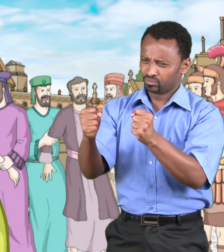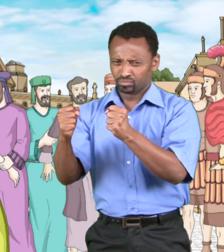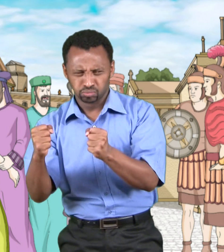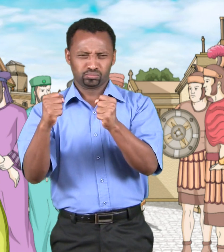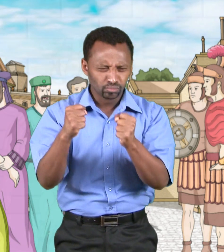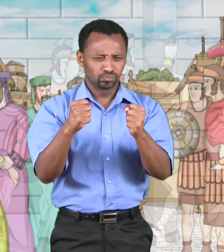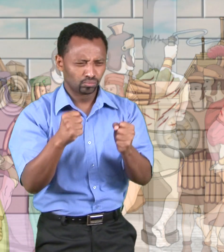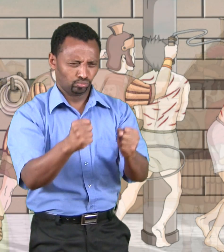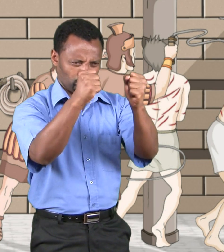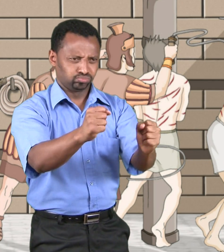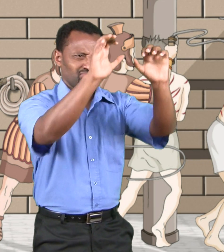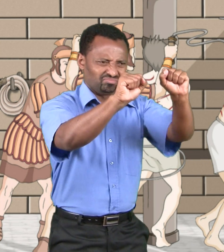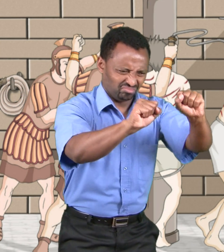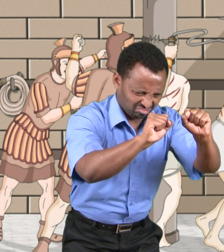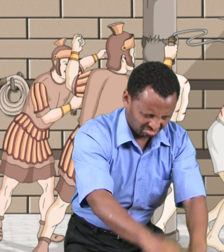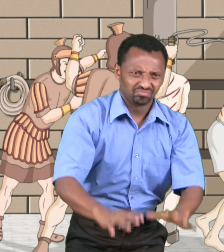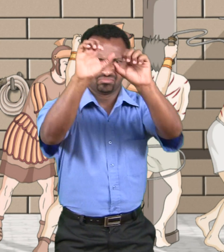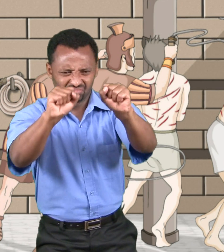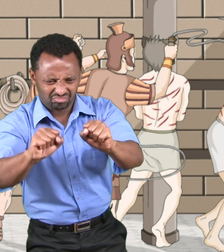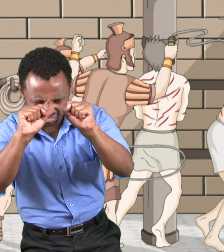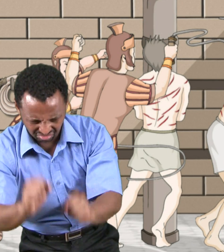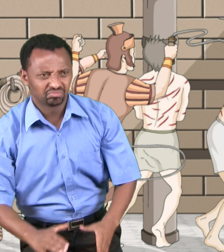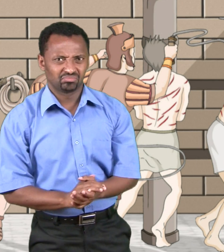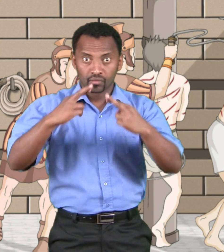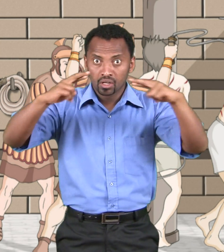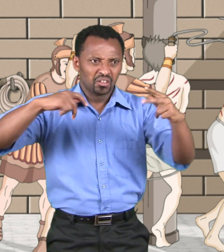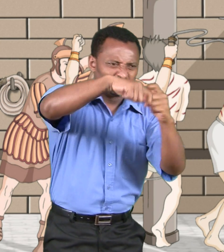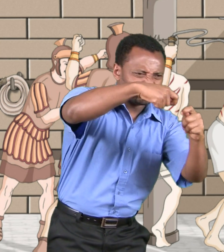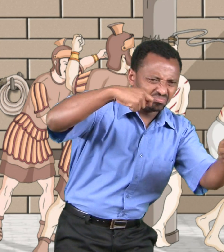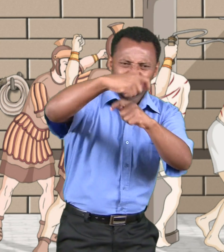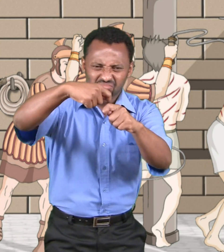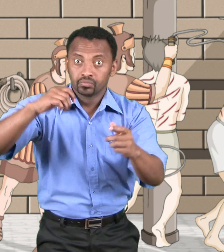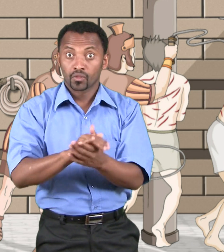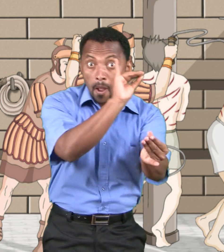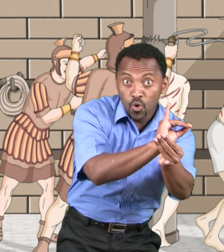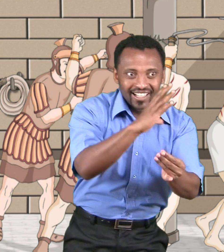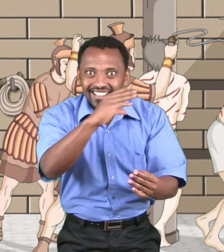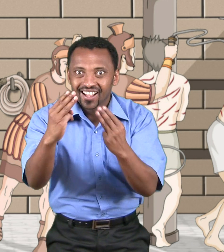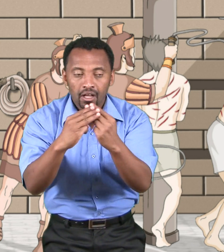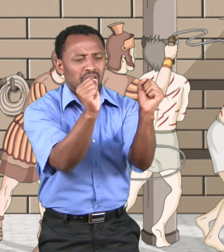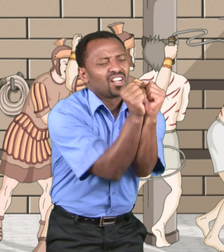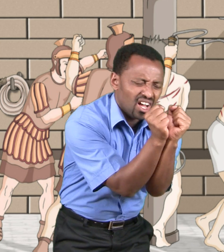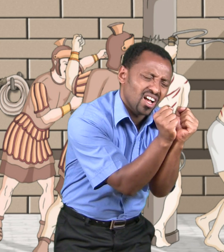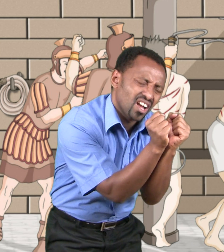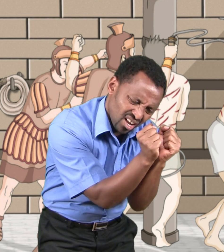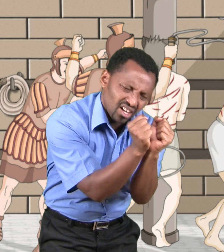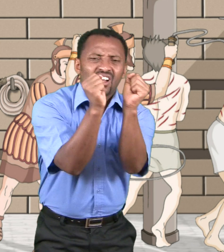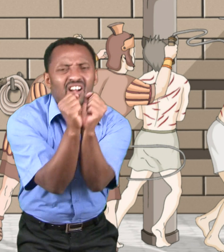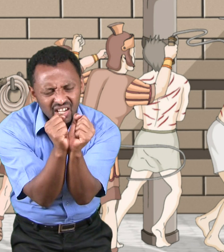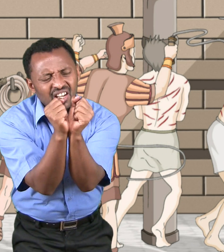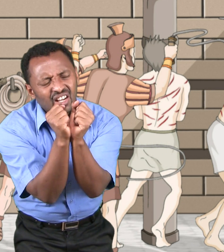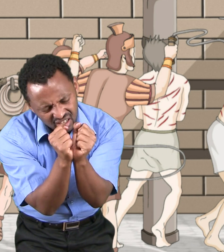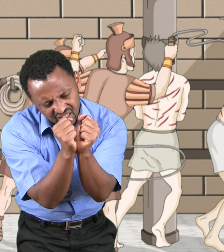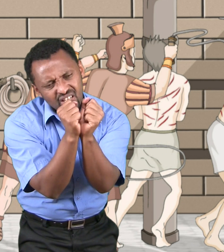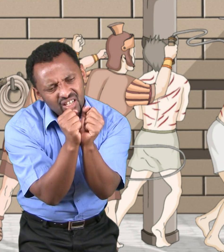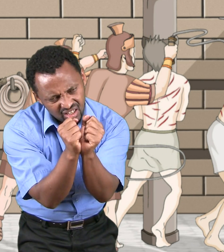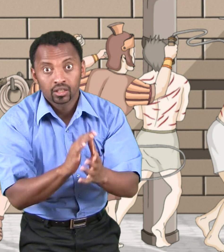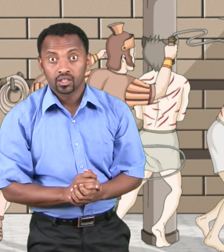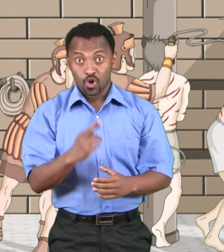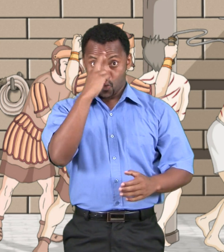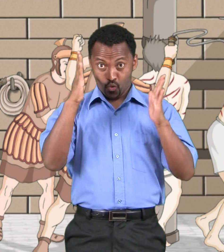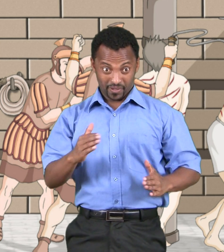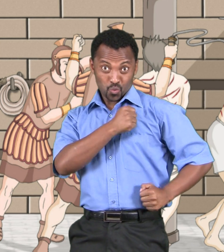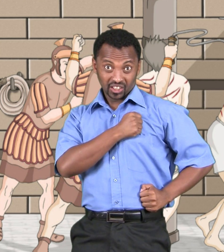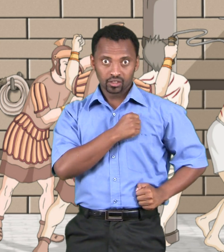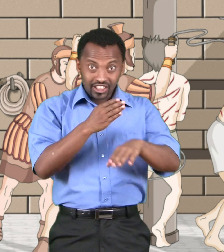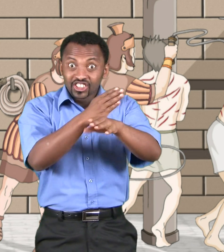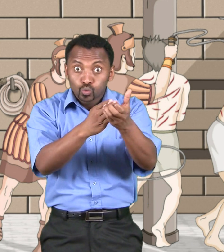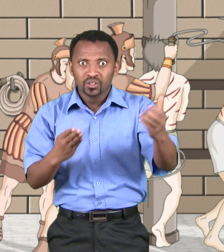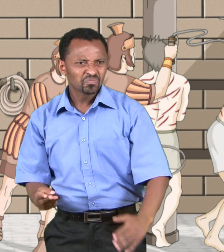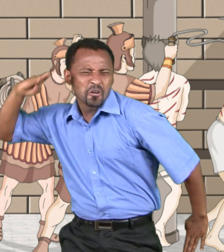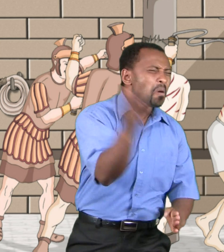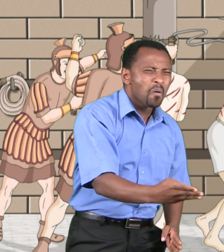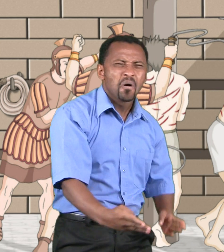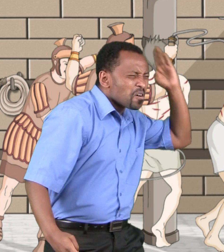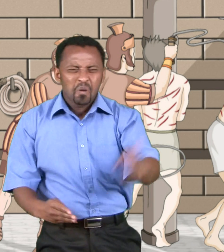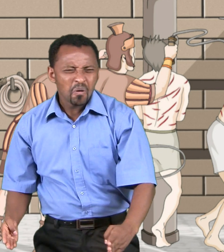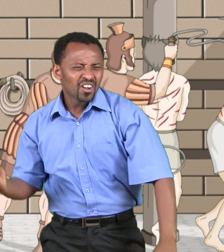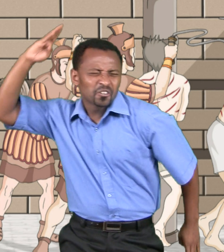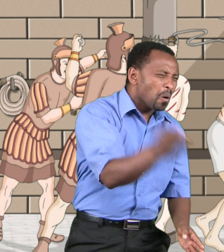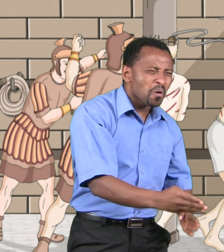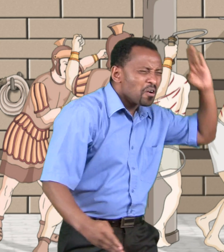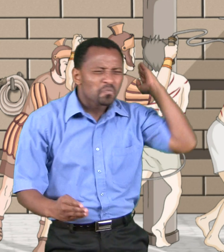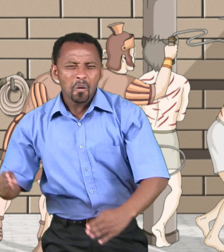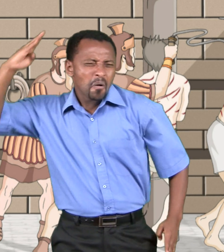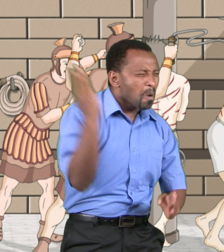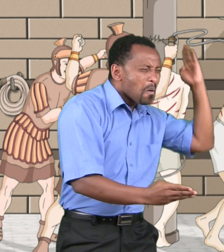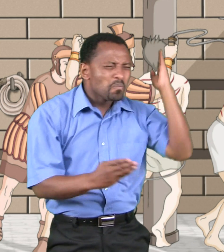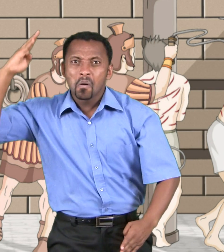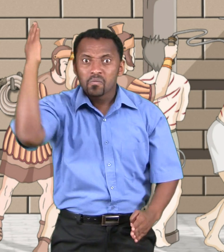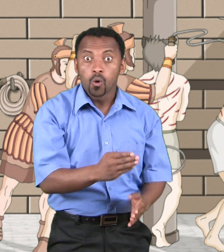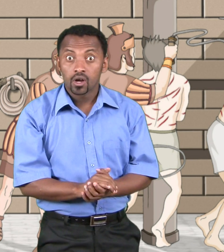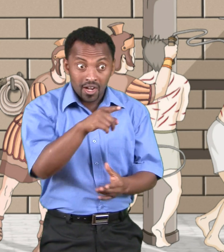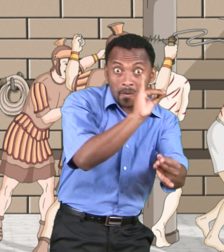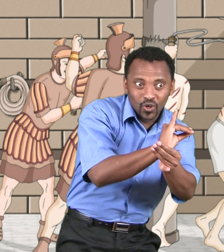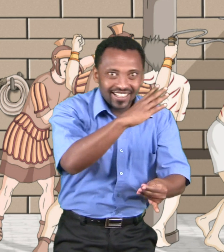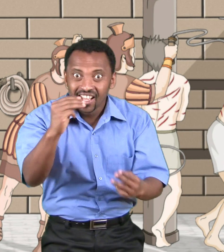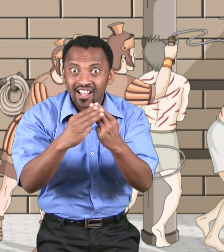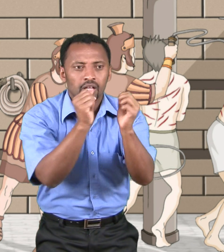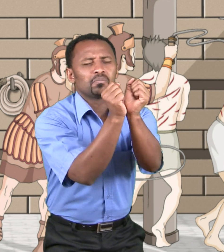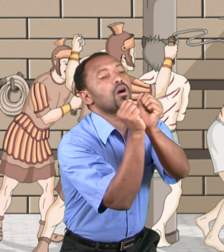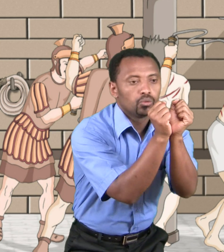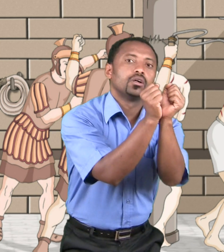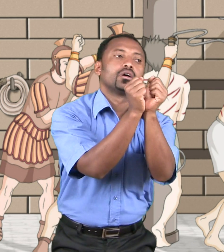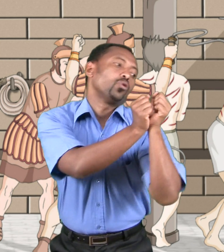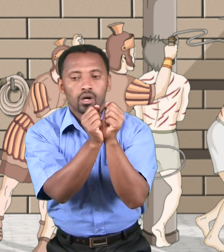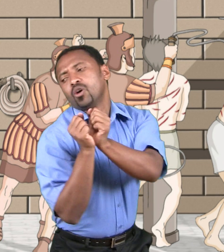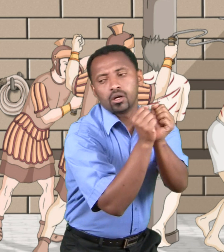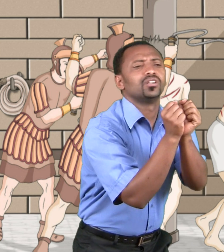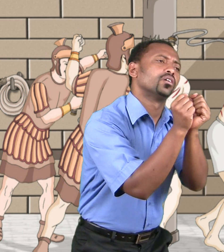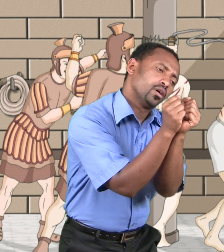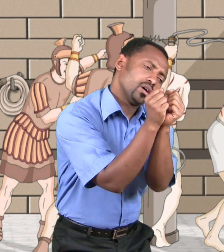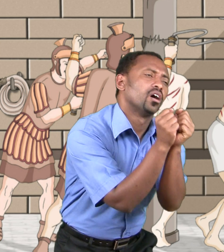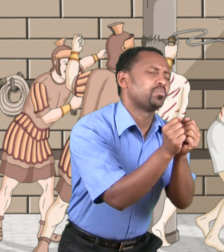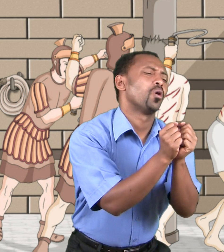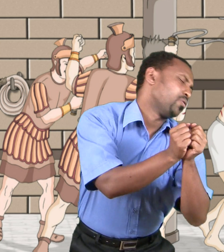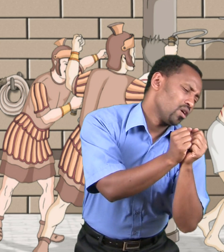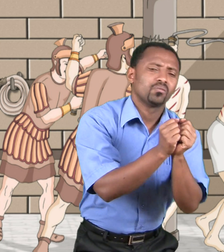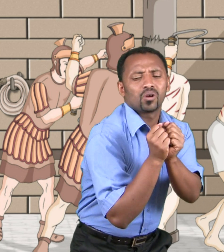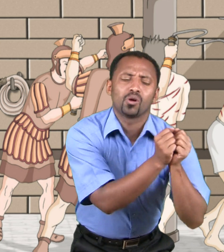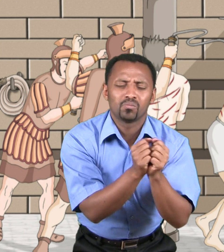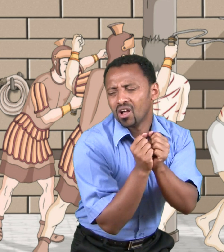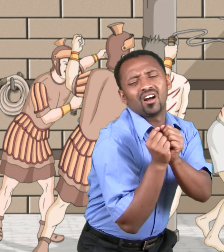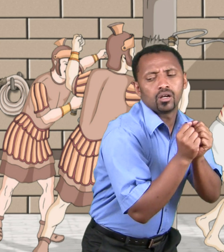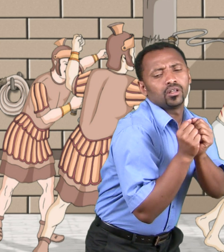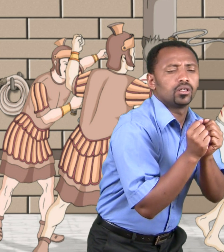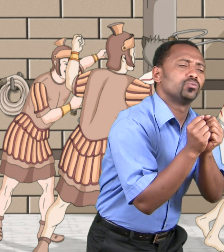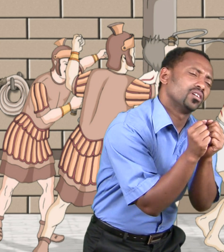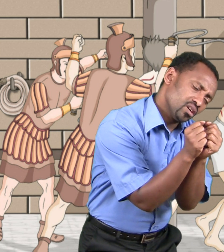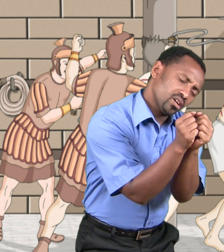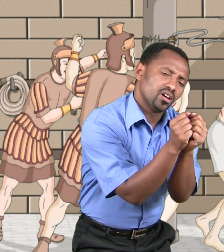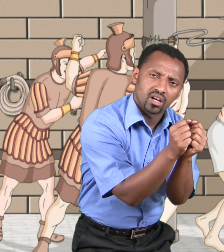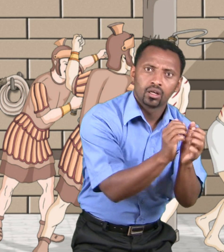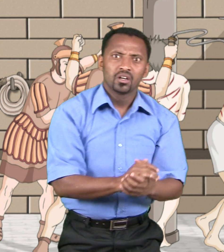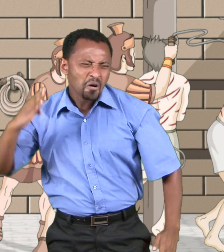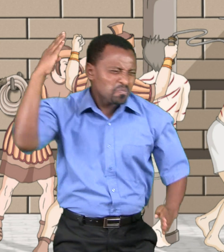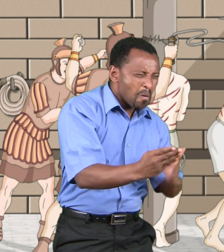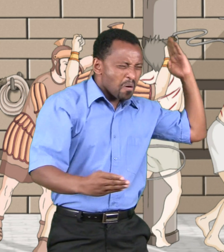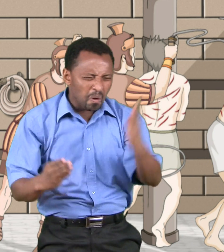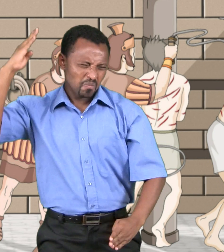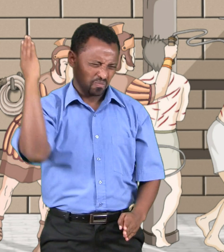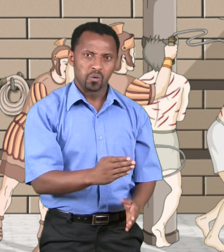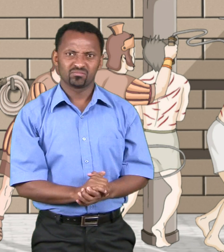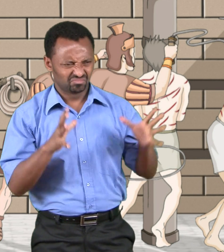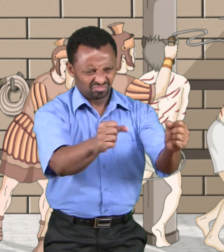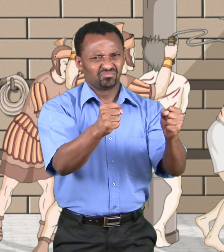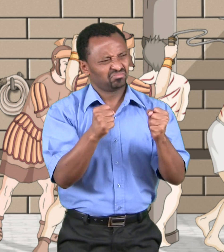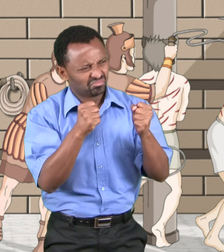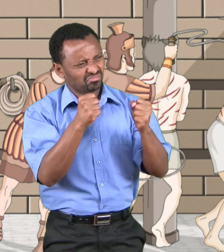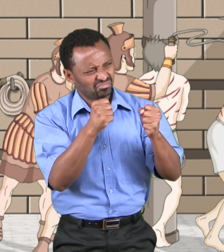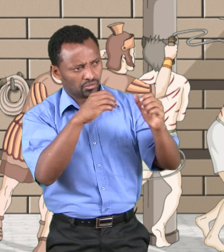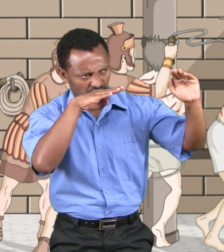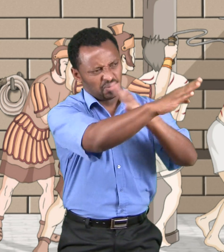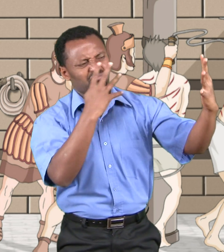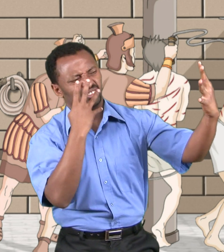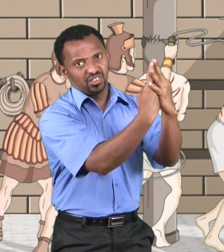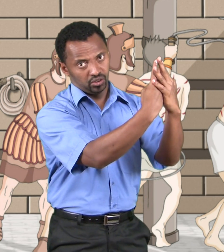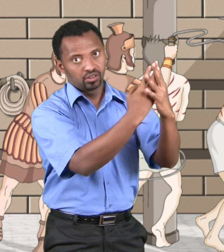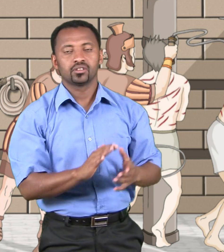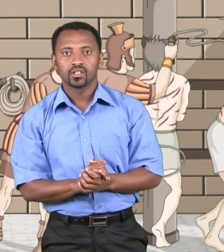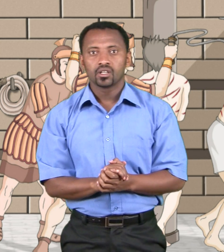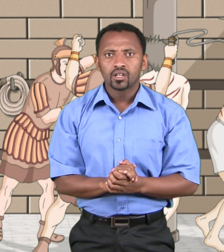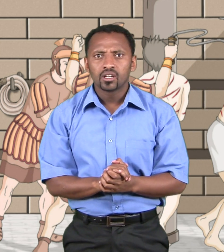The crowd joined in the attack against Paul and Silas, and the magistrates ordered that they be stripped and beaten with rods.